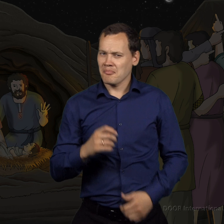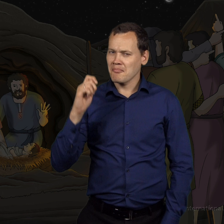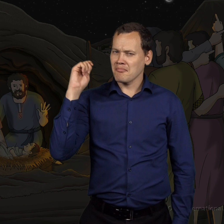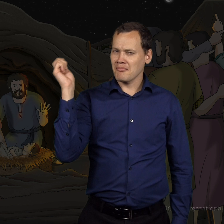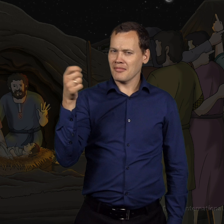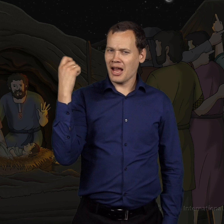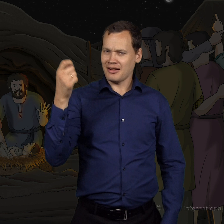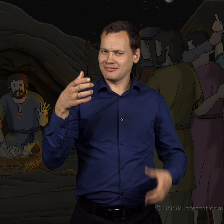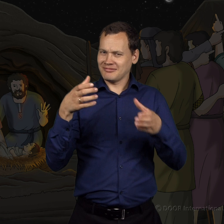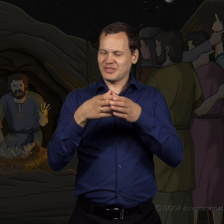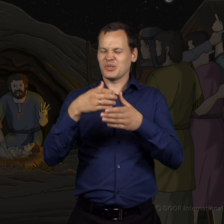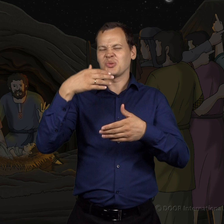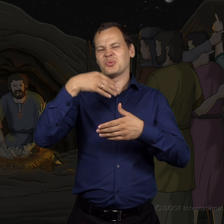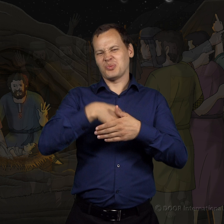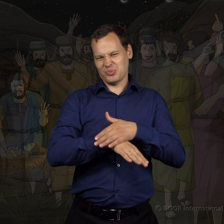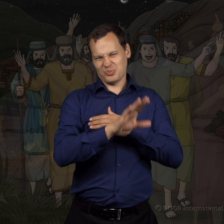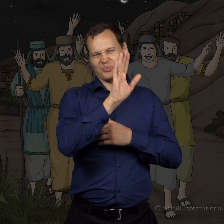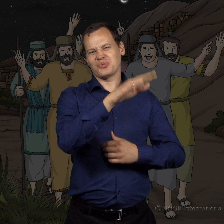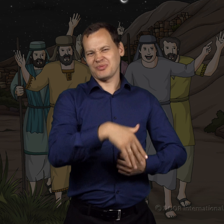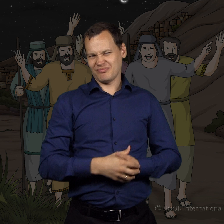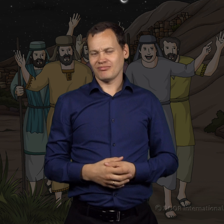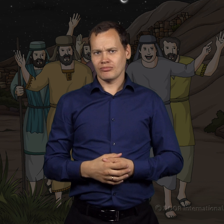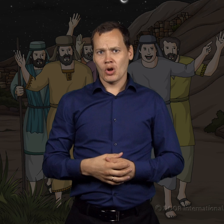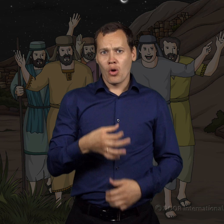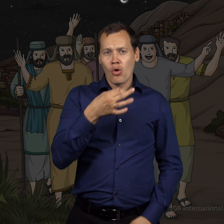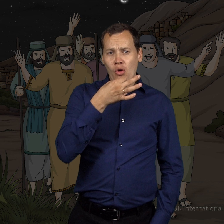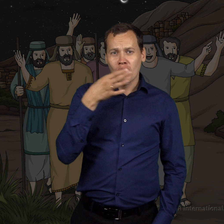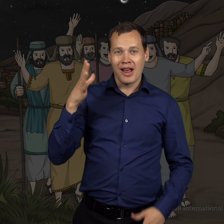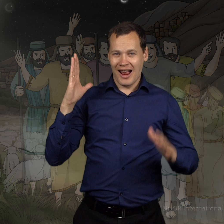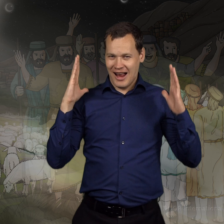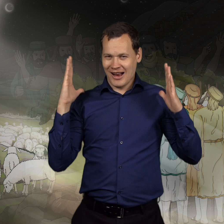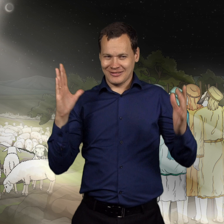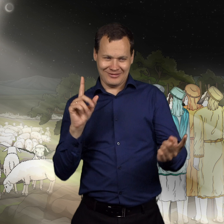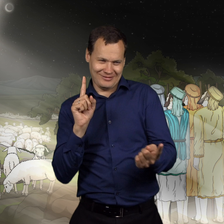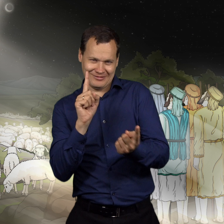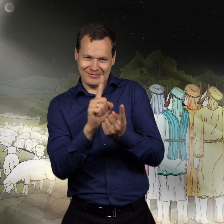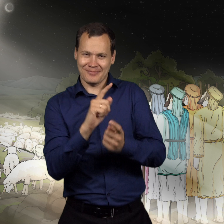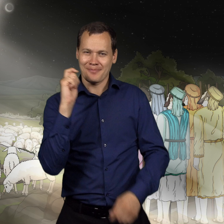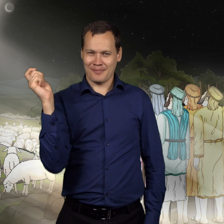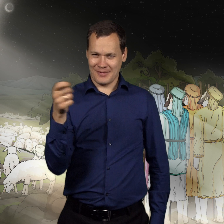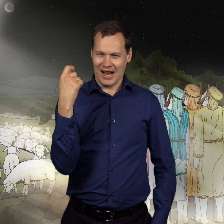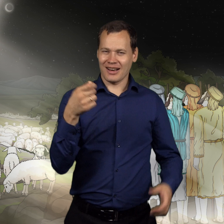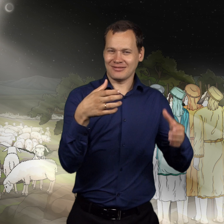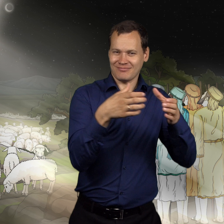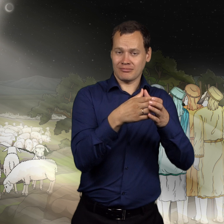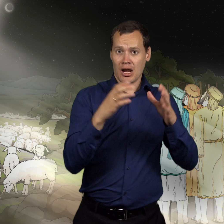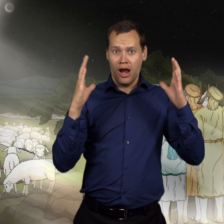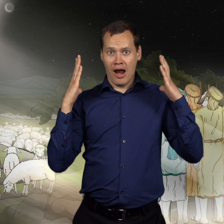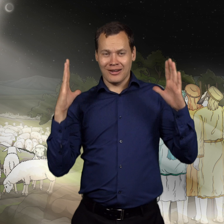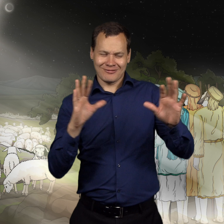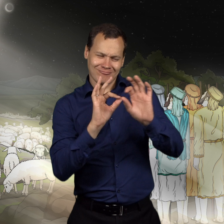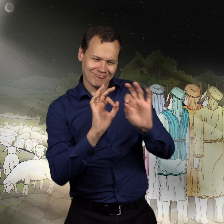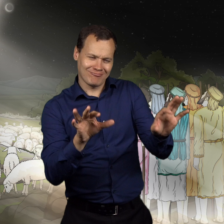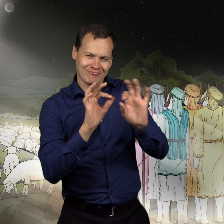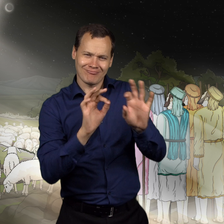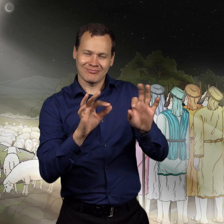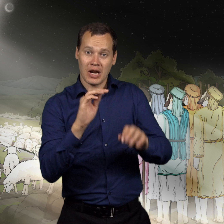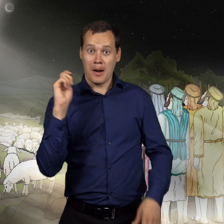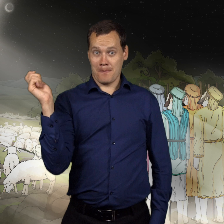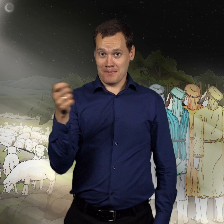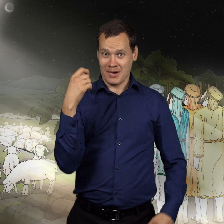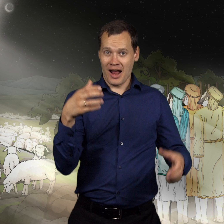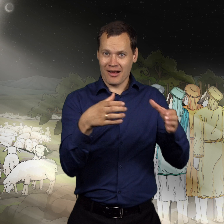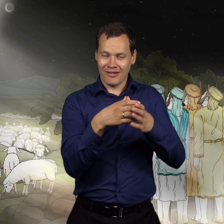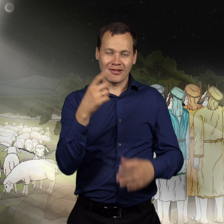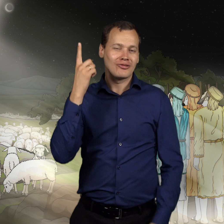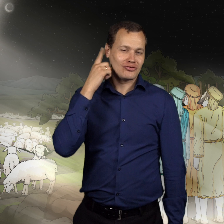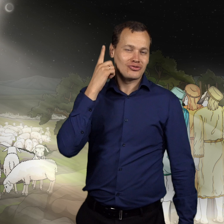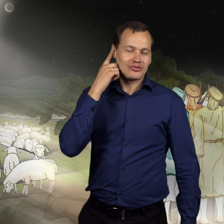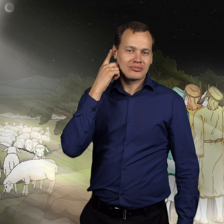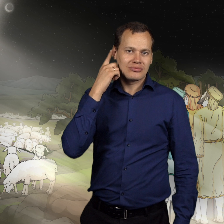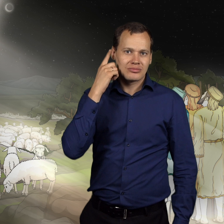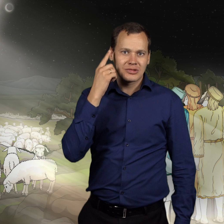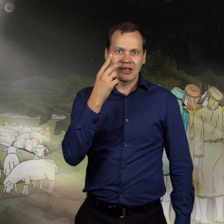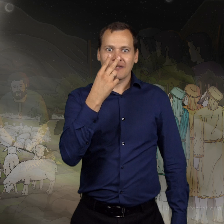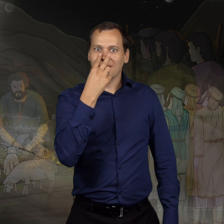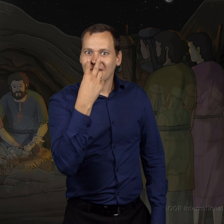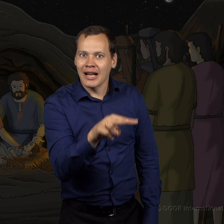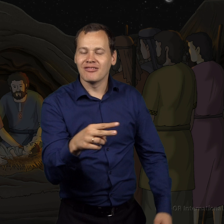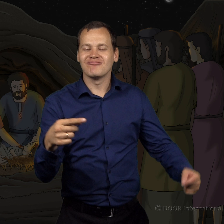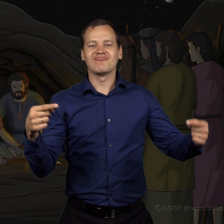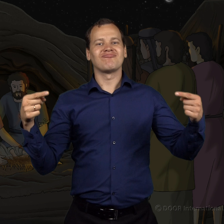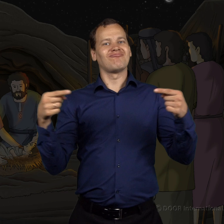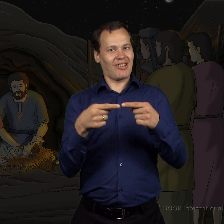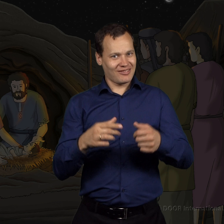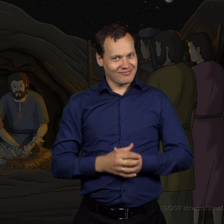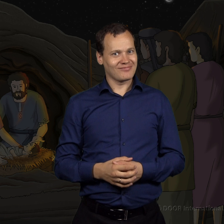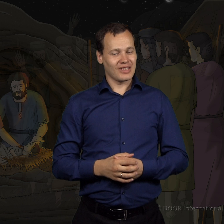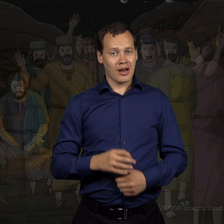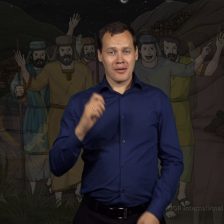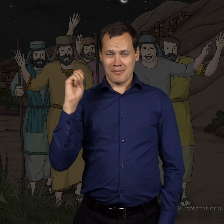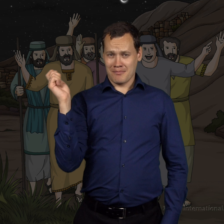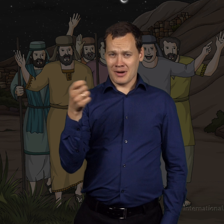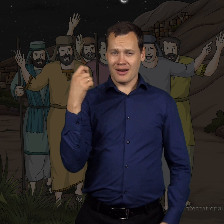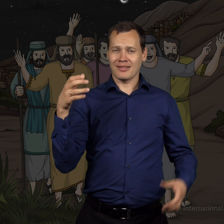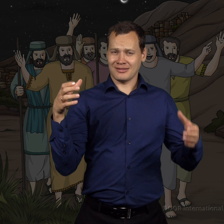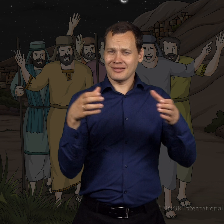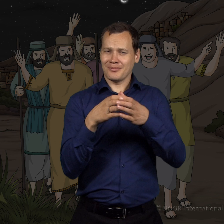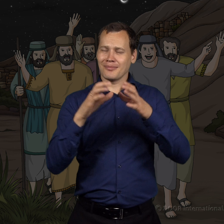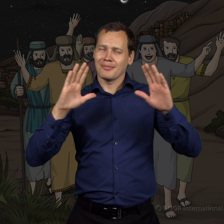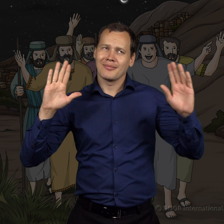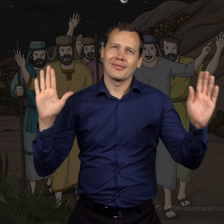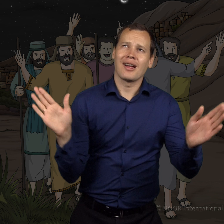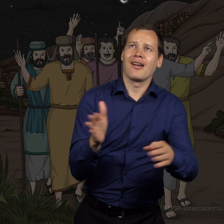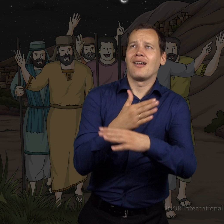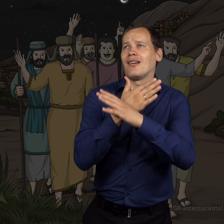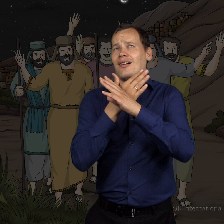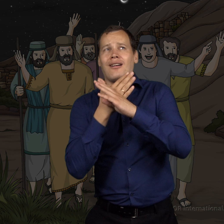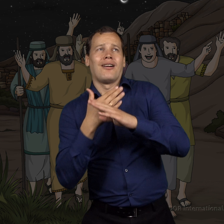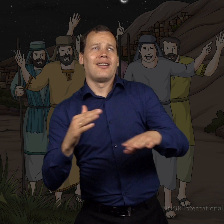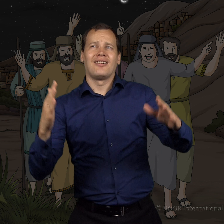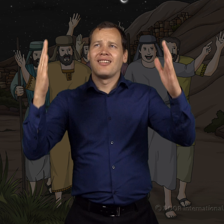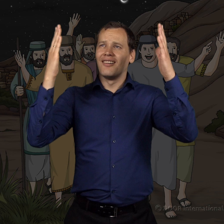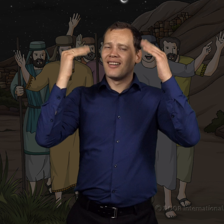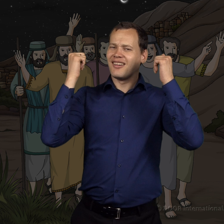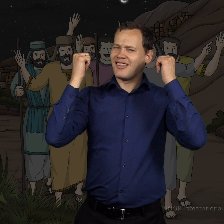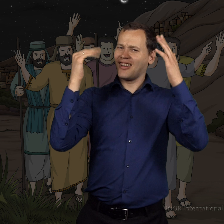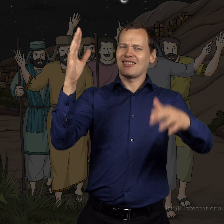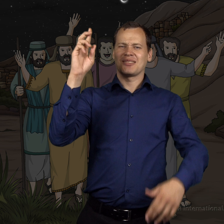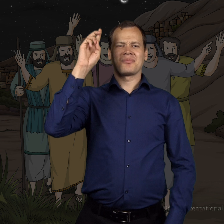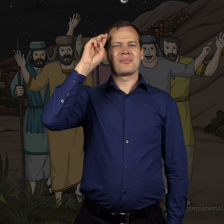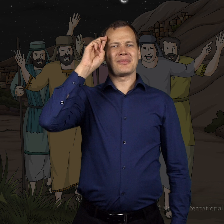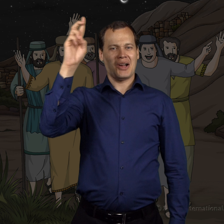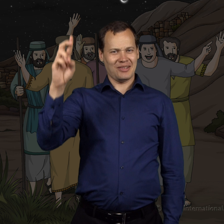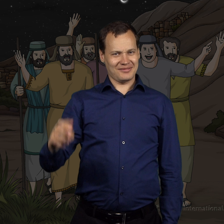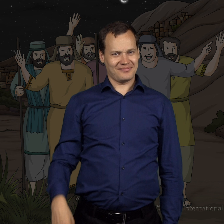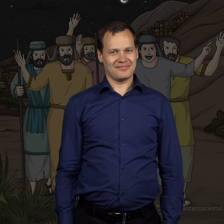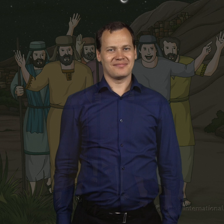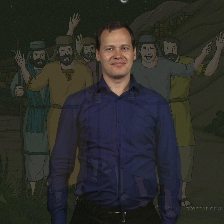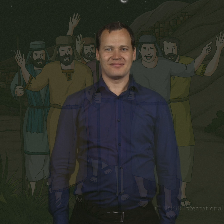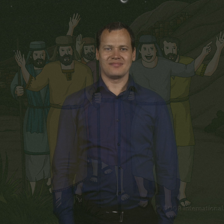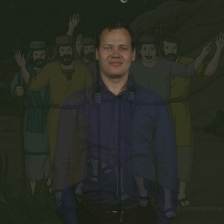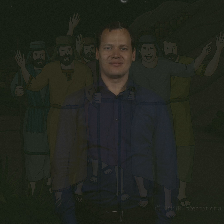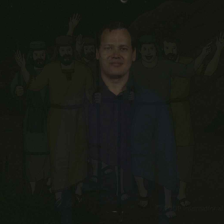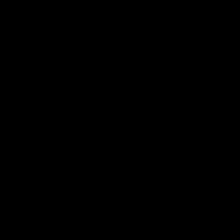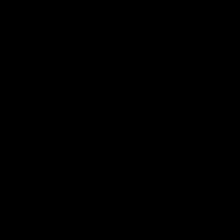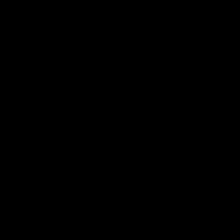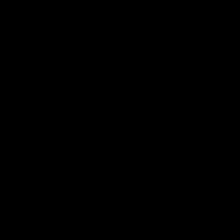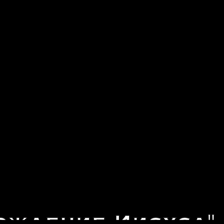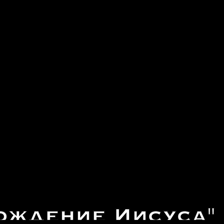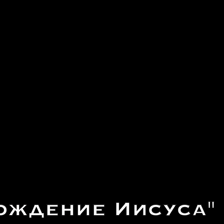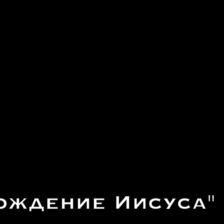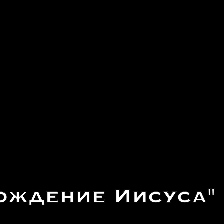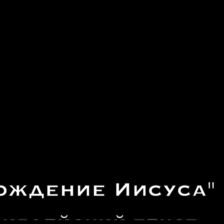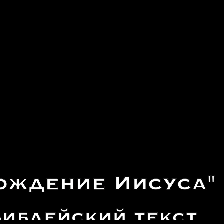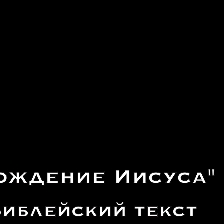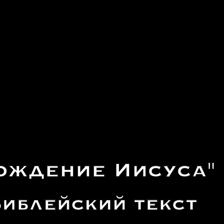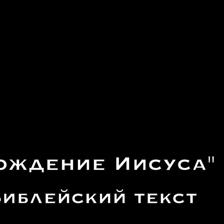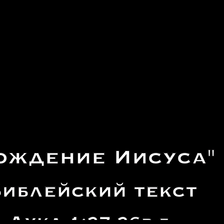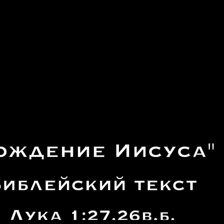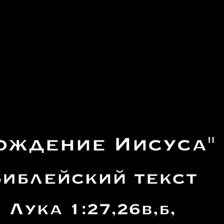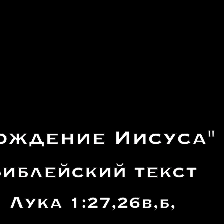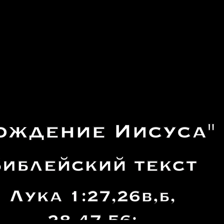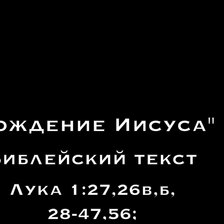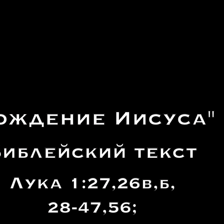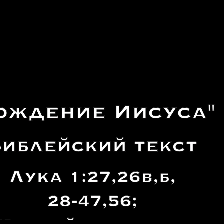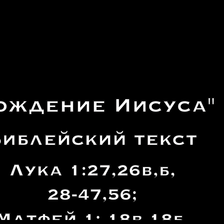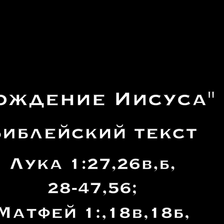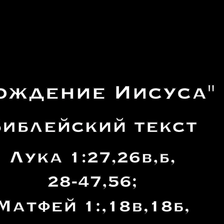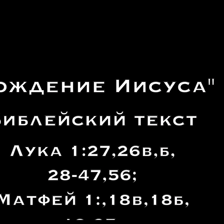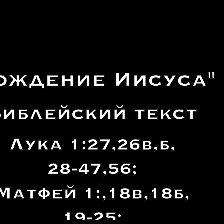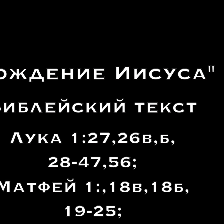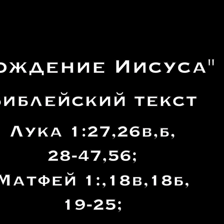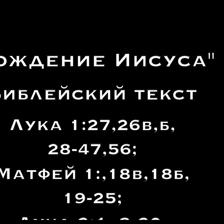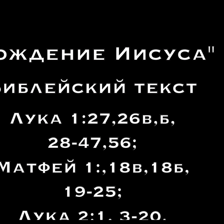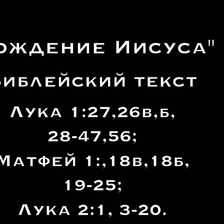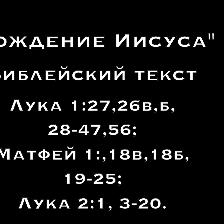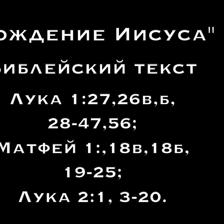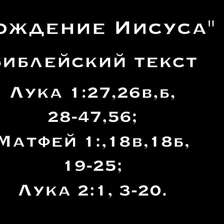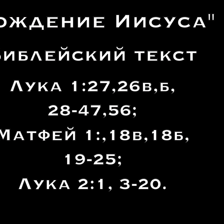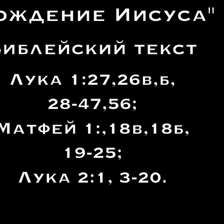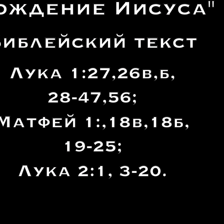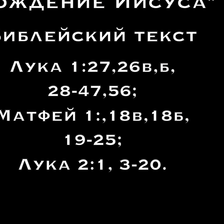The shepherds returned, glorifying and praising God for all they had heard and seen, which was just as the angel had told them.